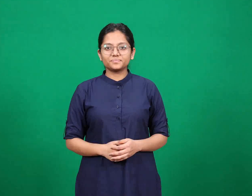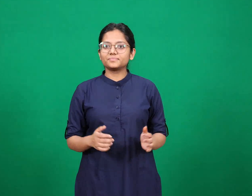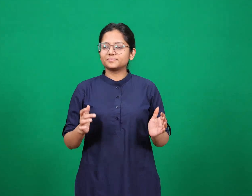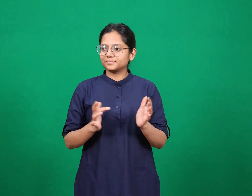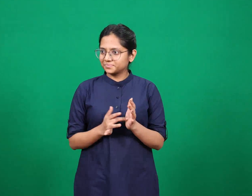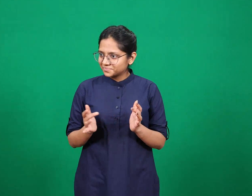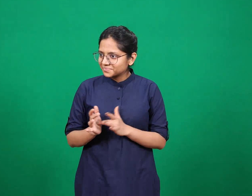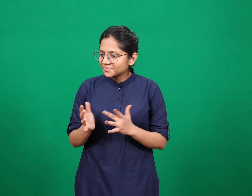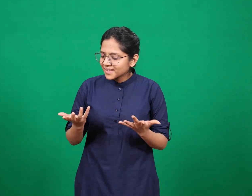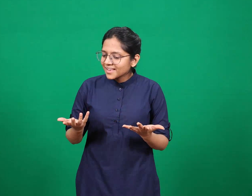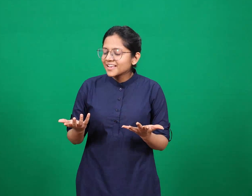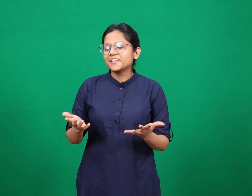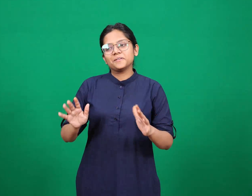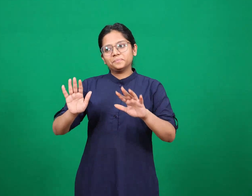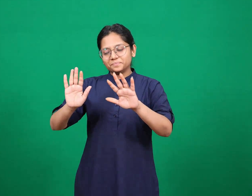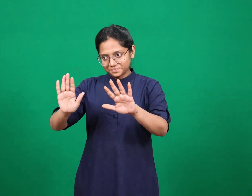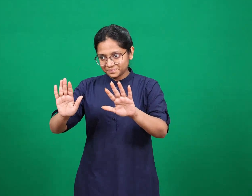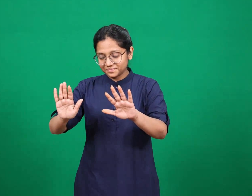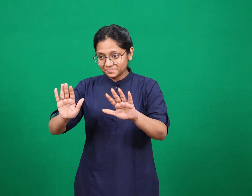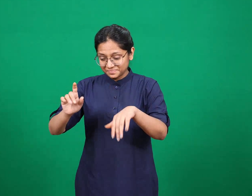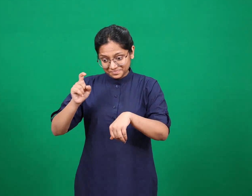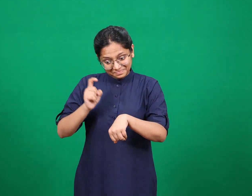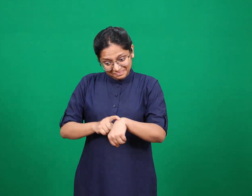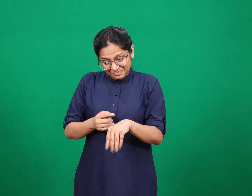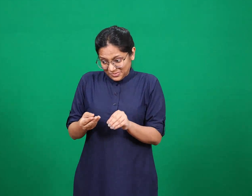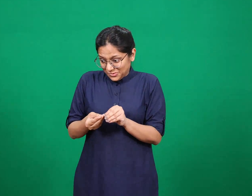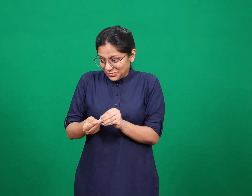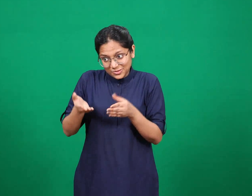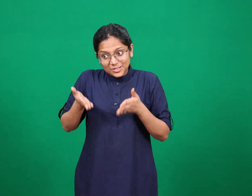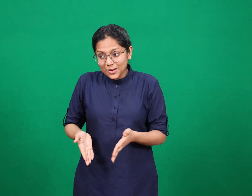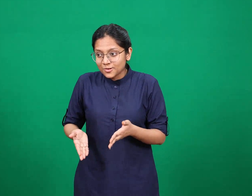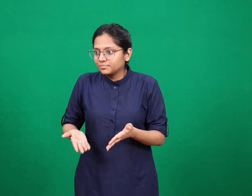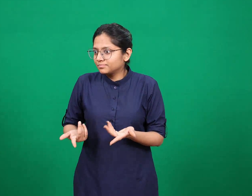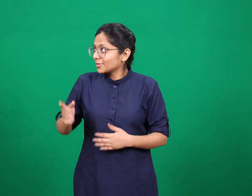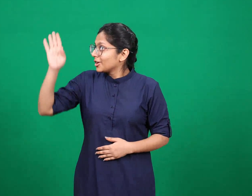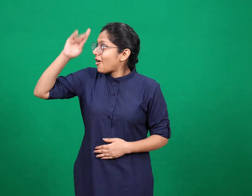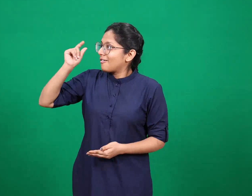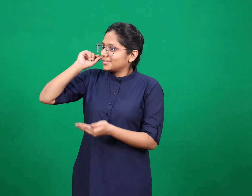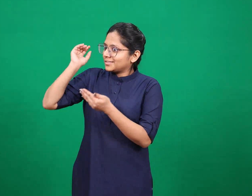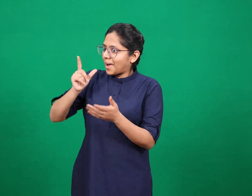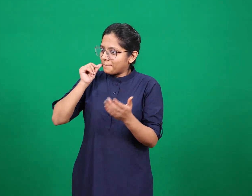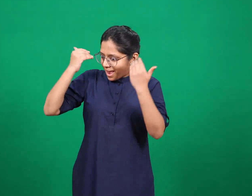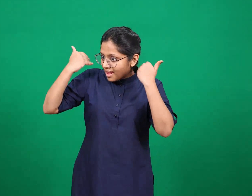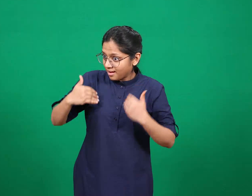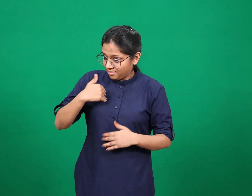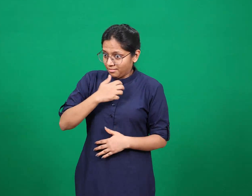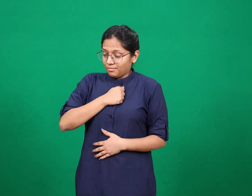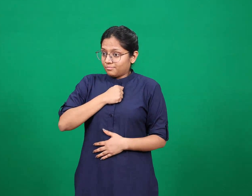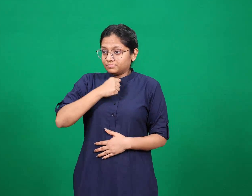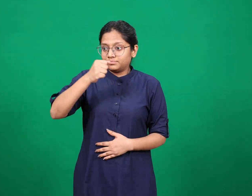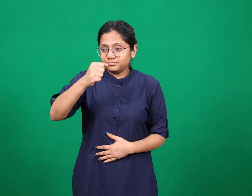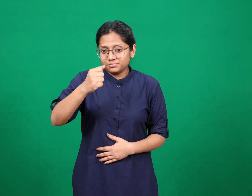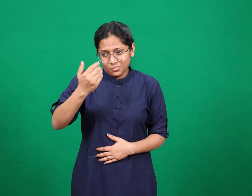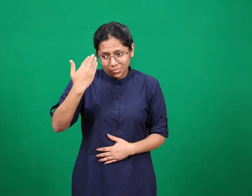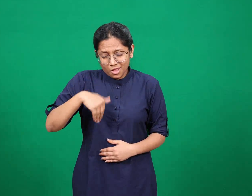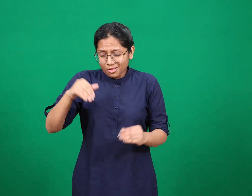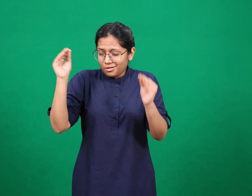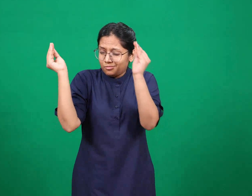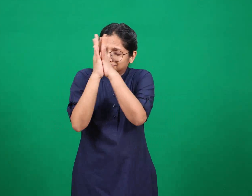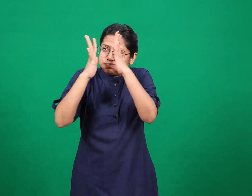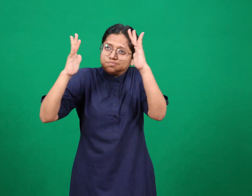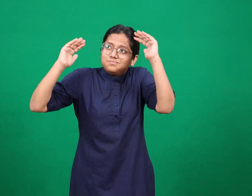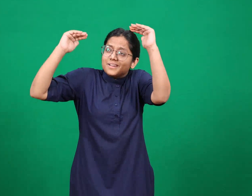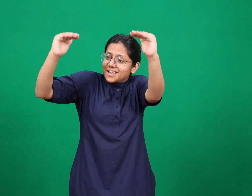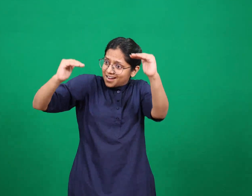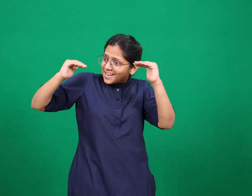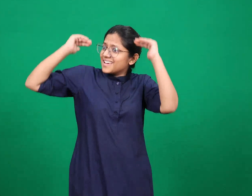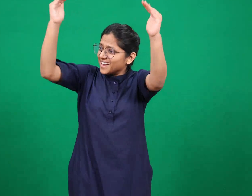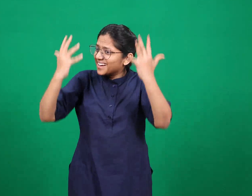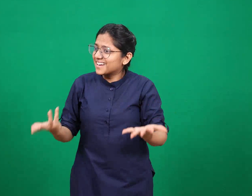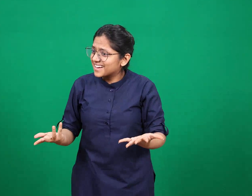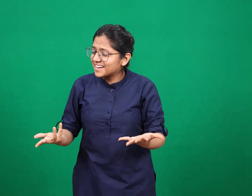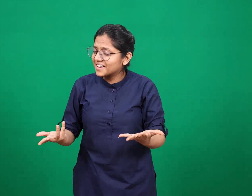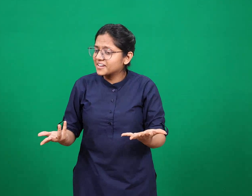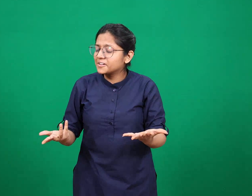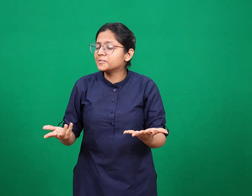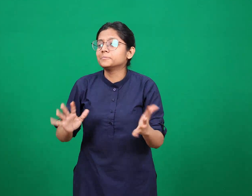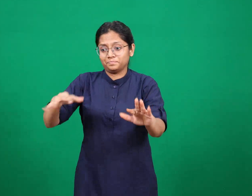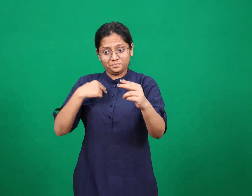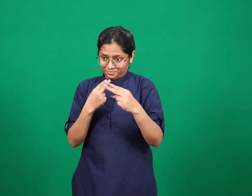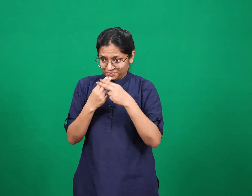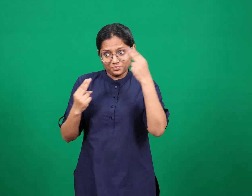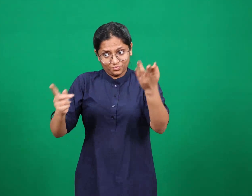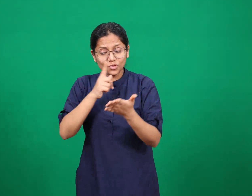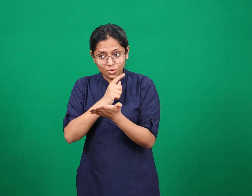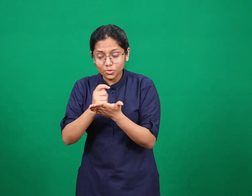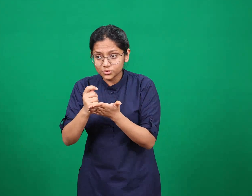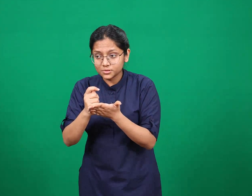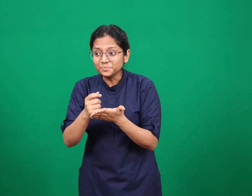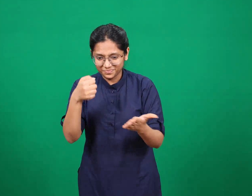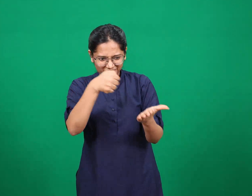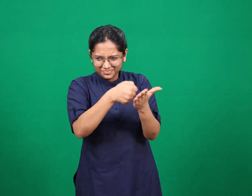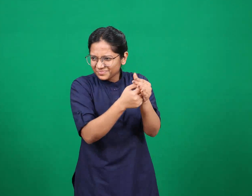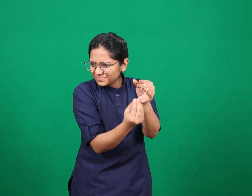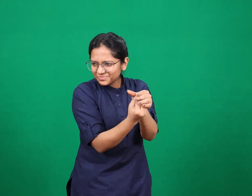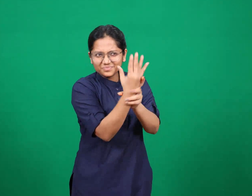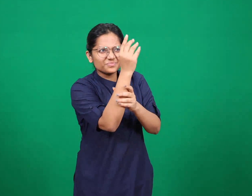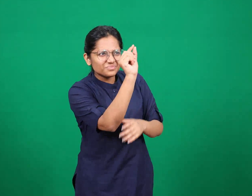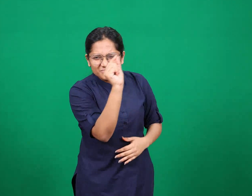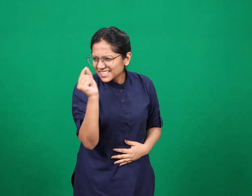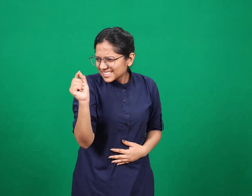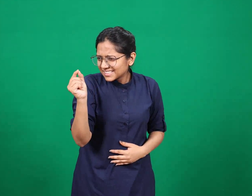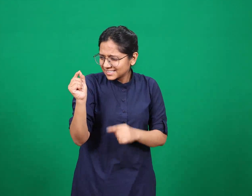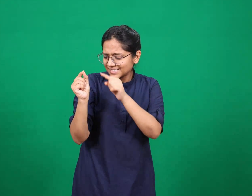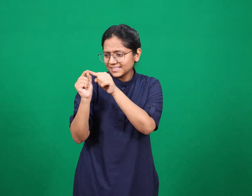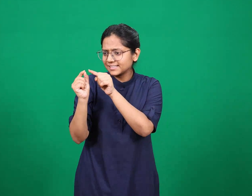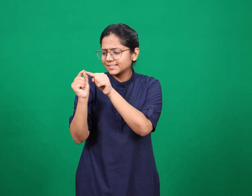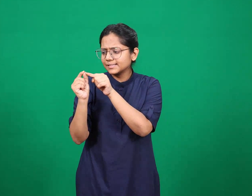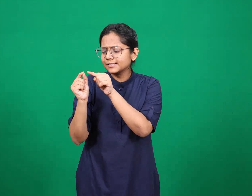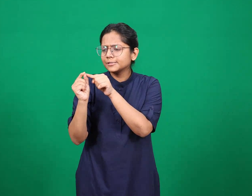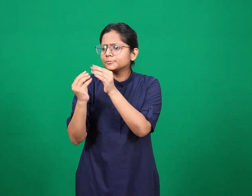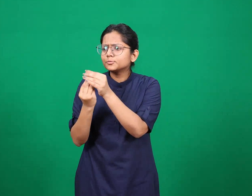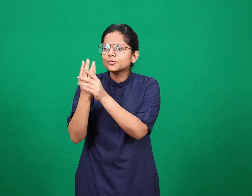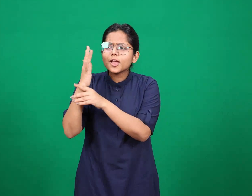But Jesus replied, "The hour has come for the Son of Man to be glorified.